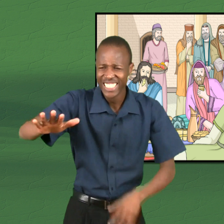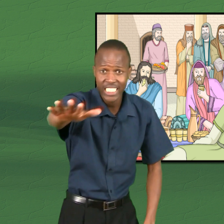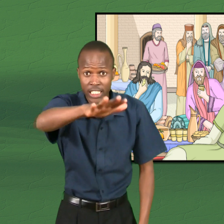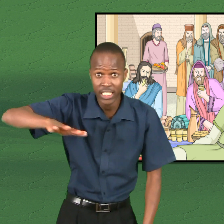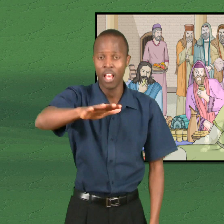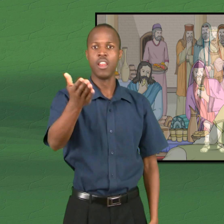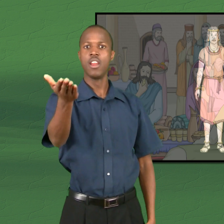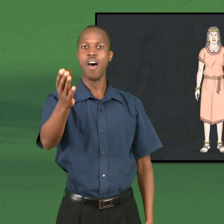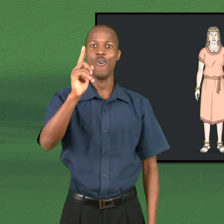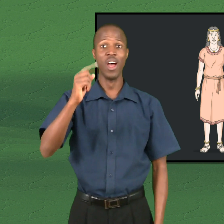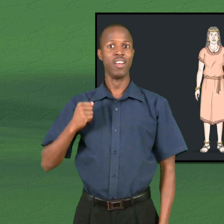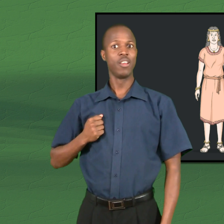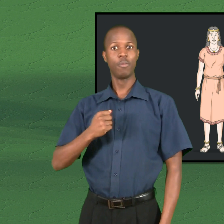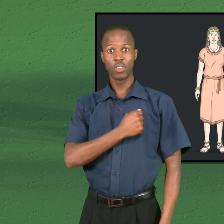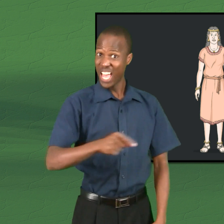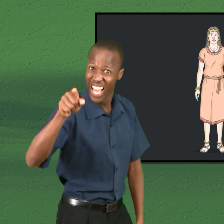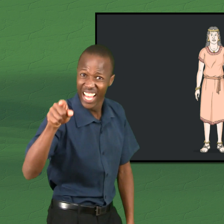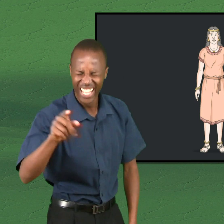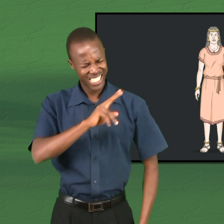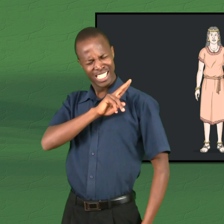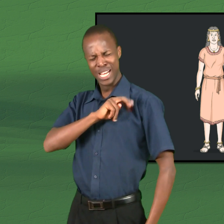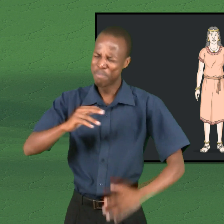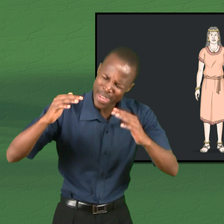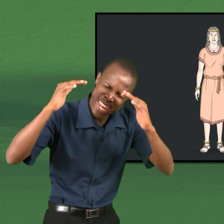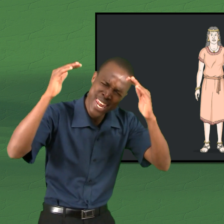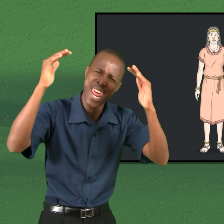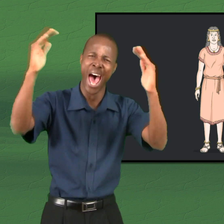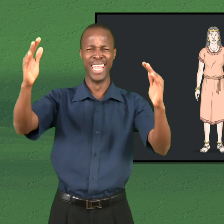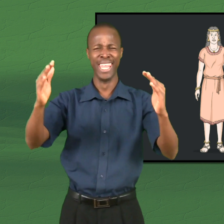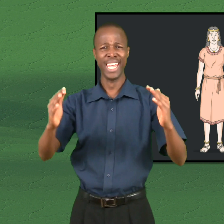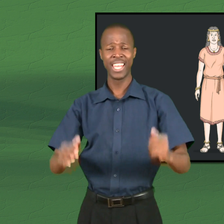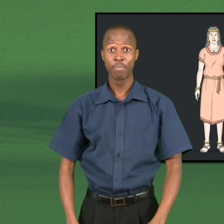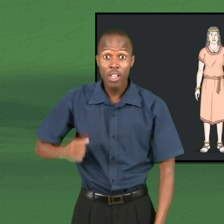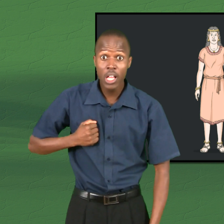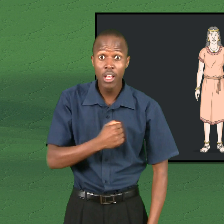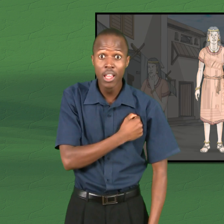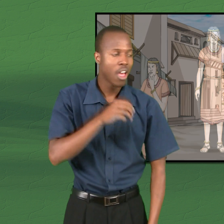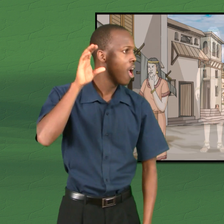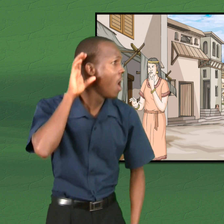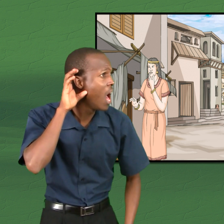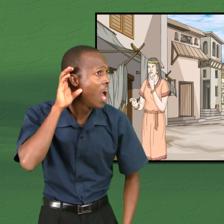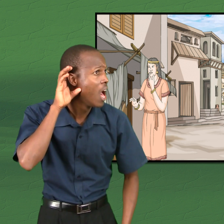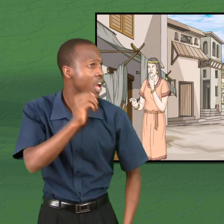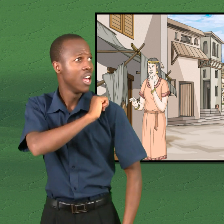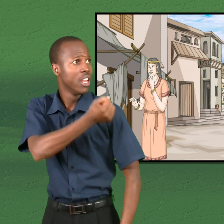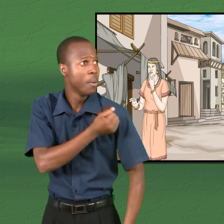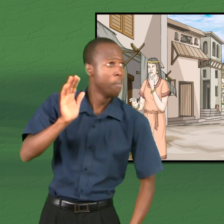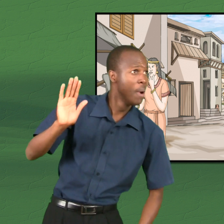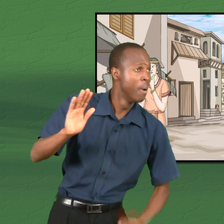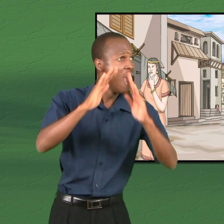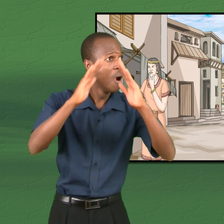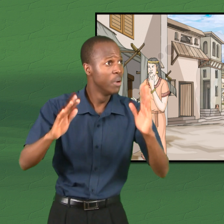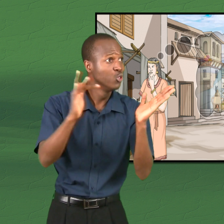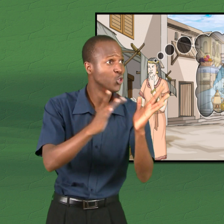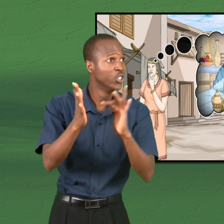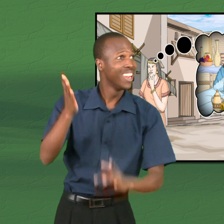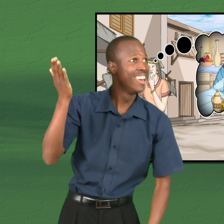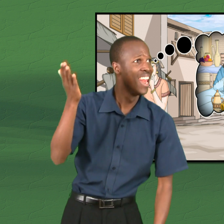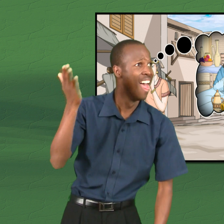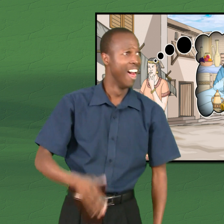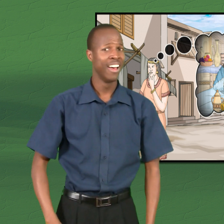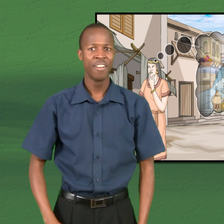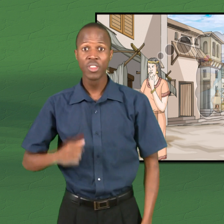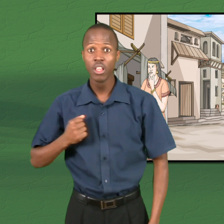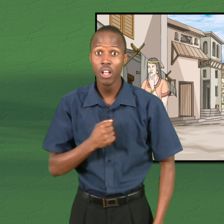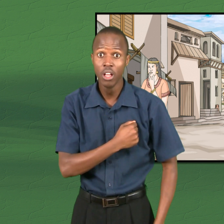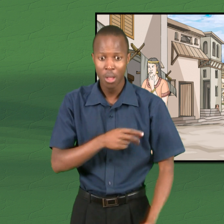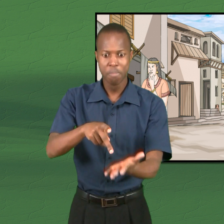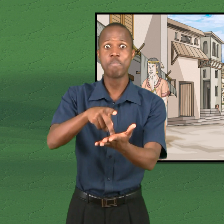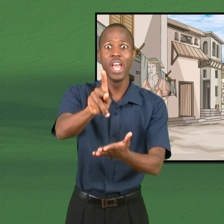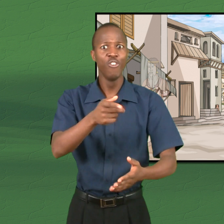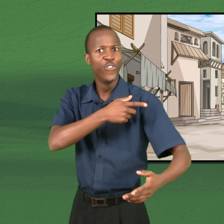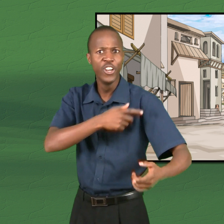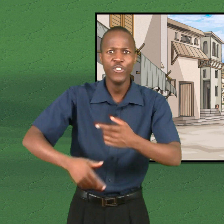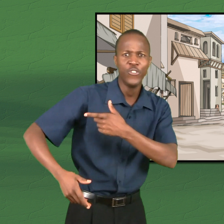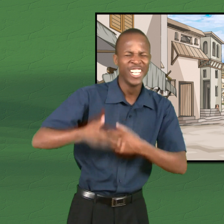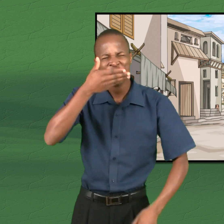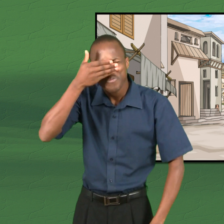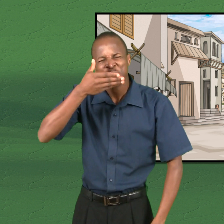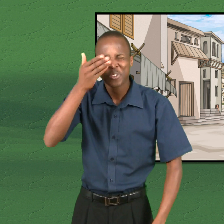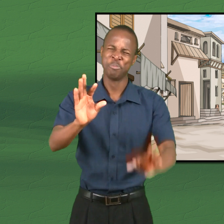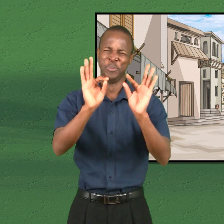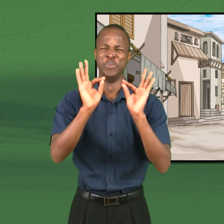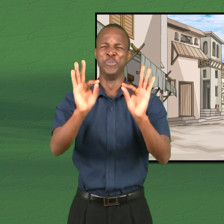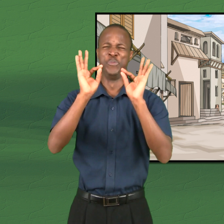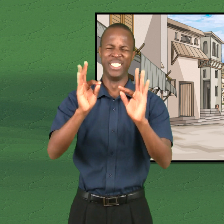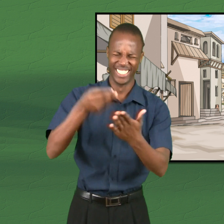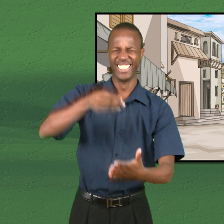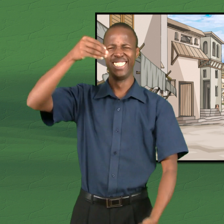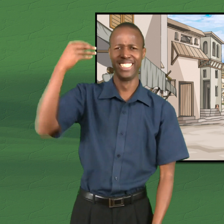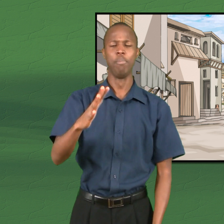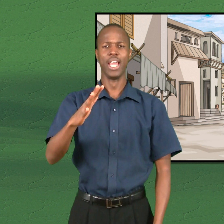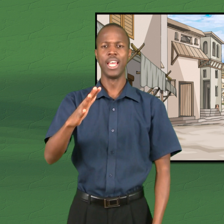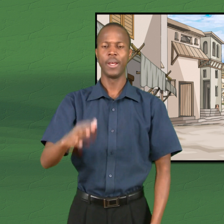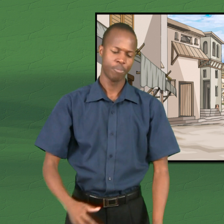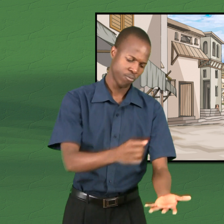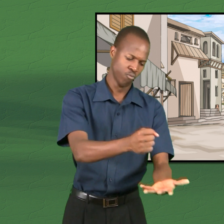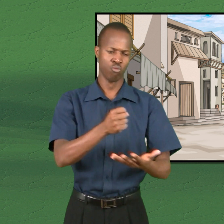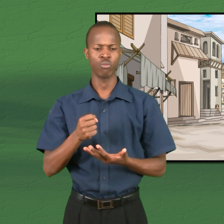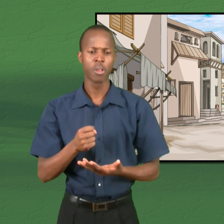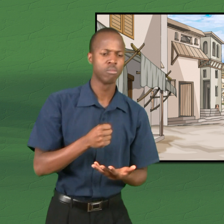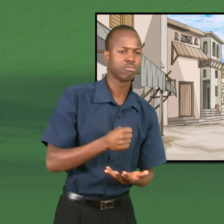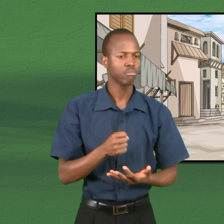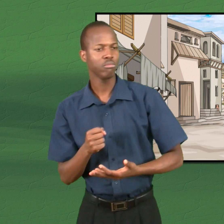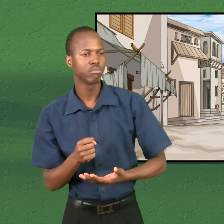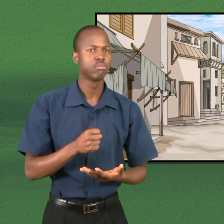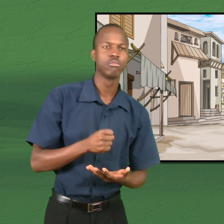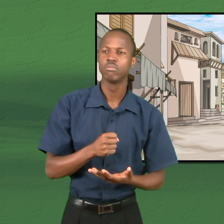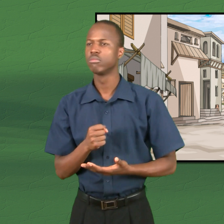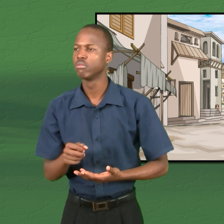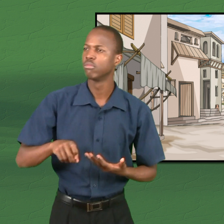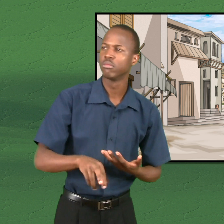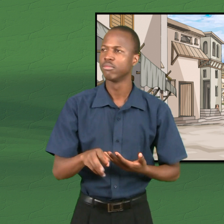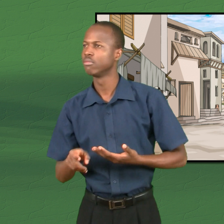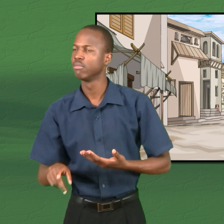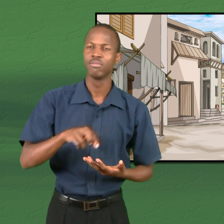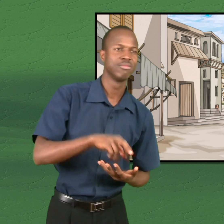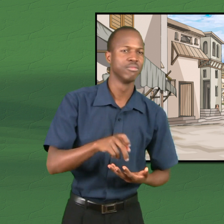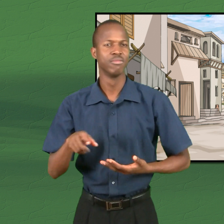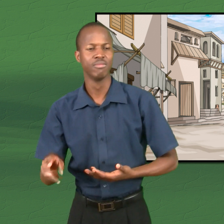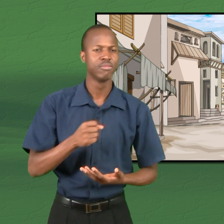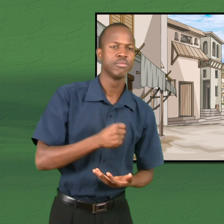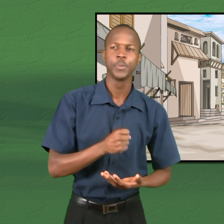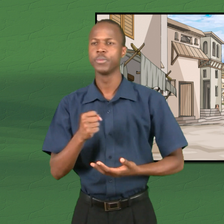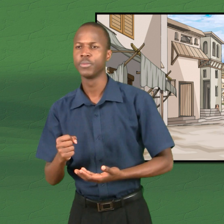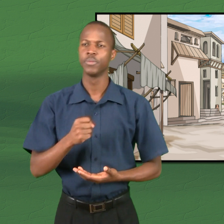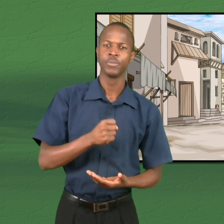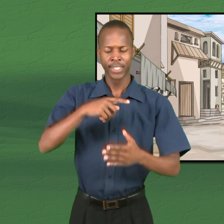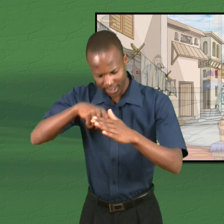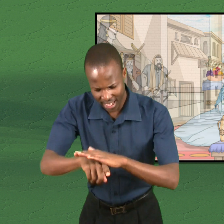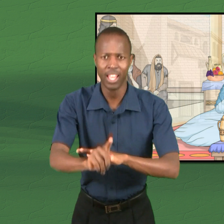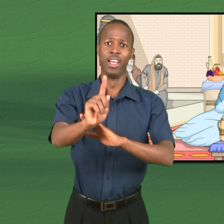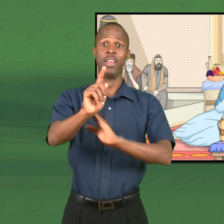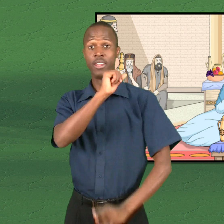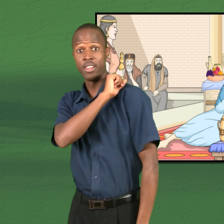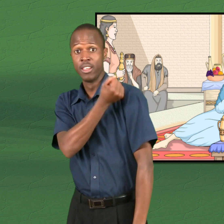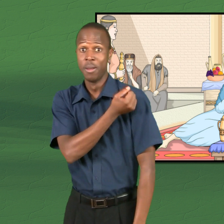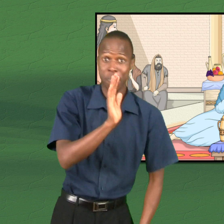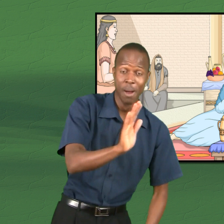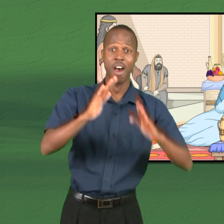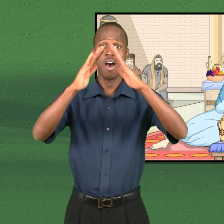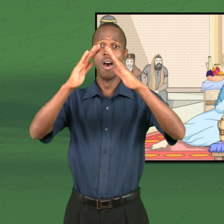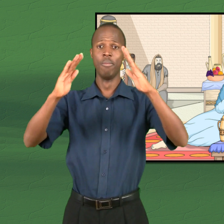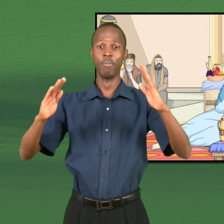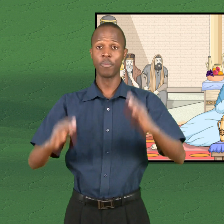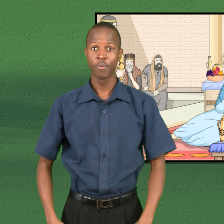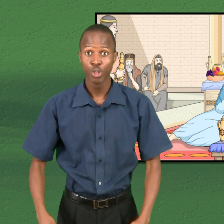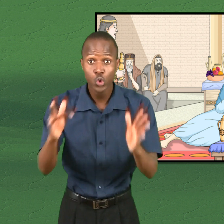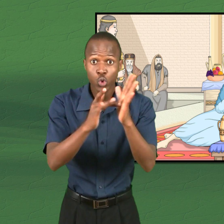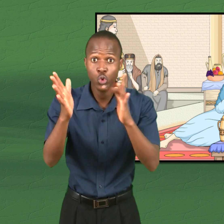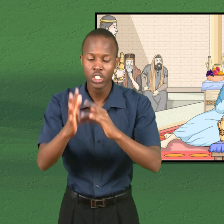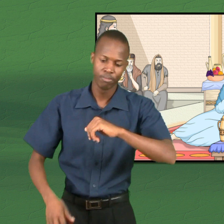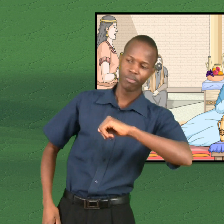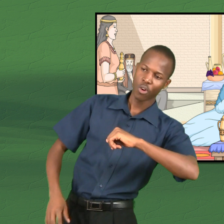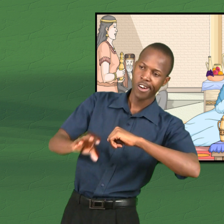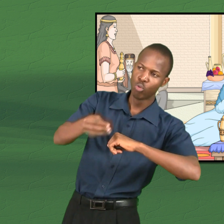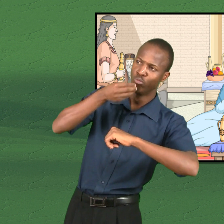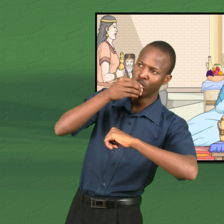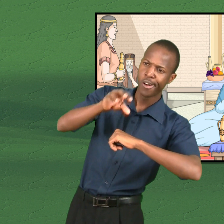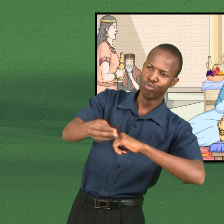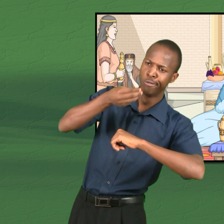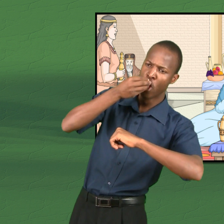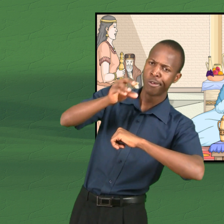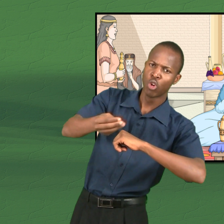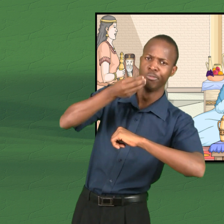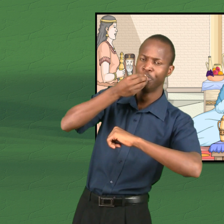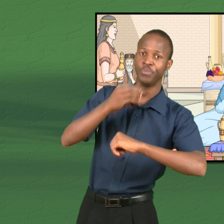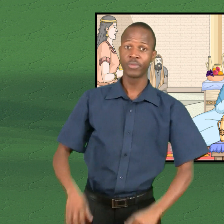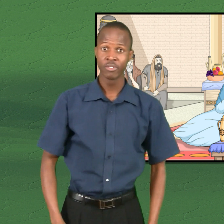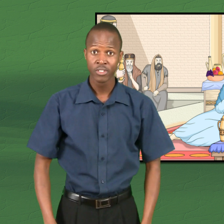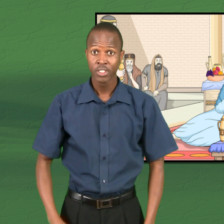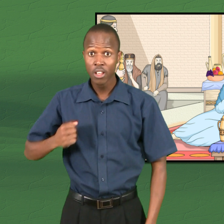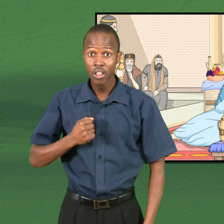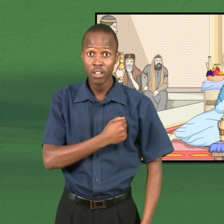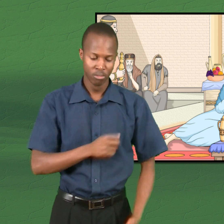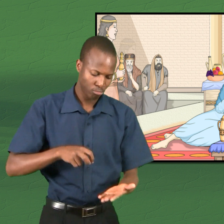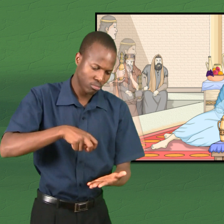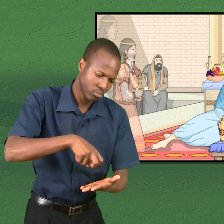When a sinful woman from that town learned that Jesus was dining there, she brought an alabaster jar of perfume.